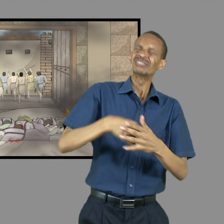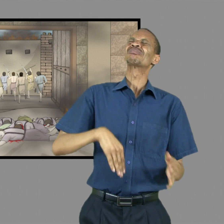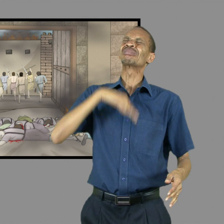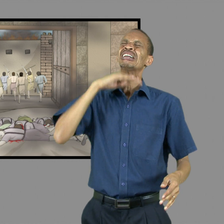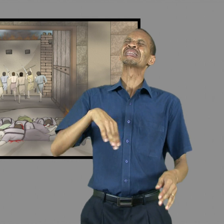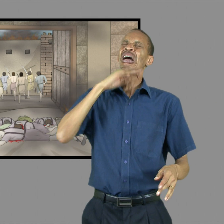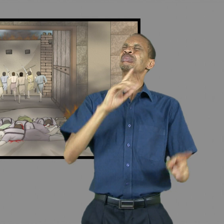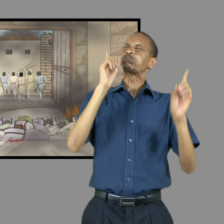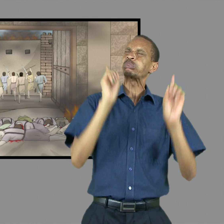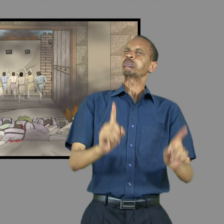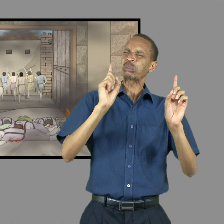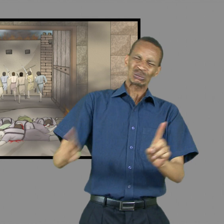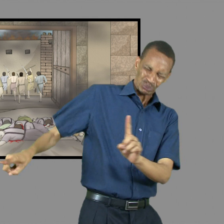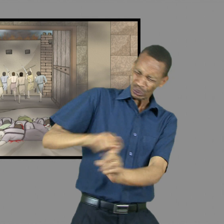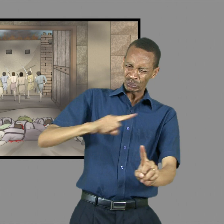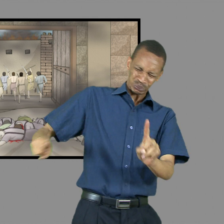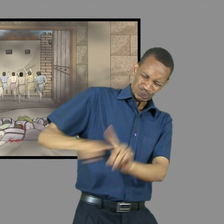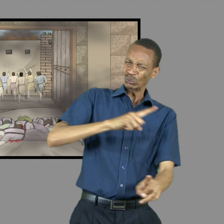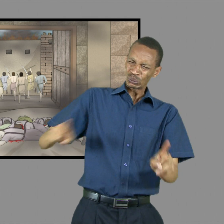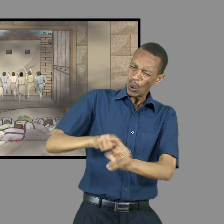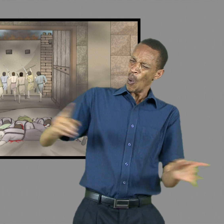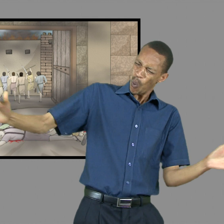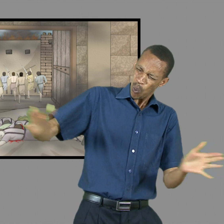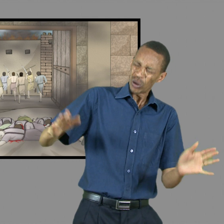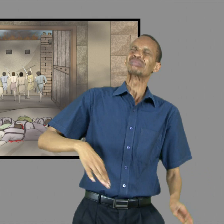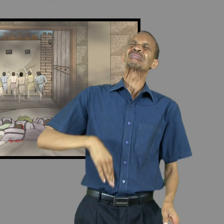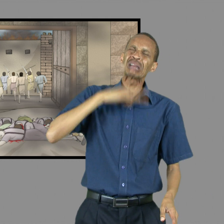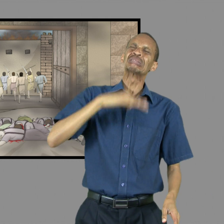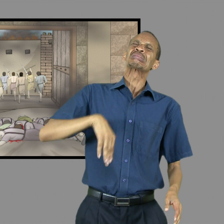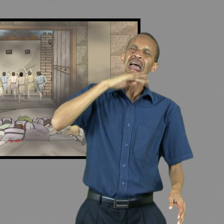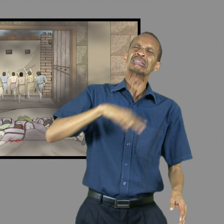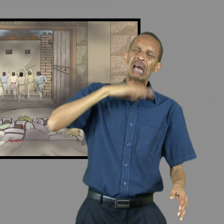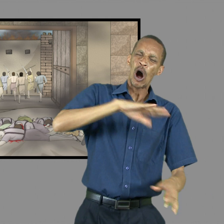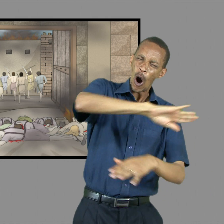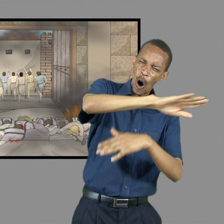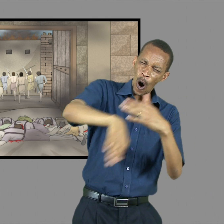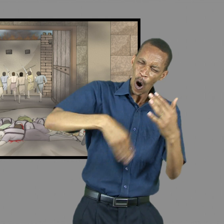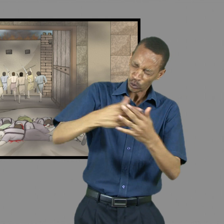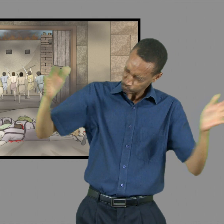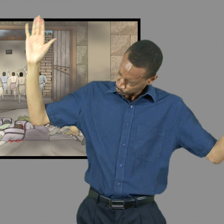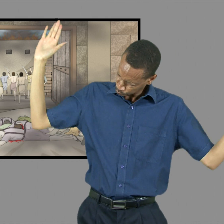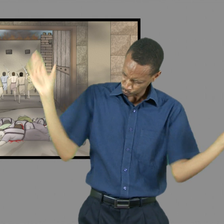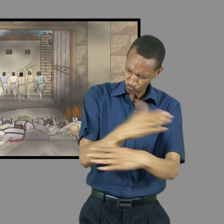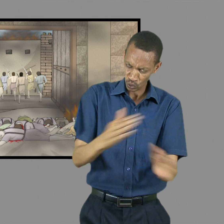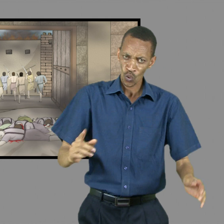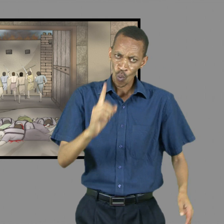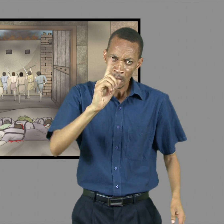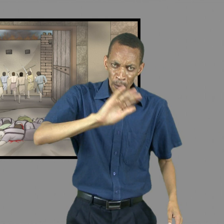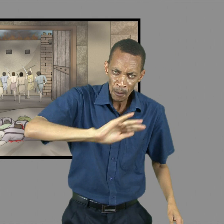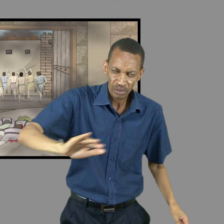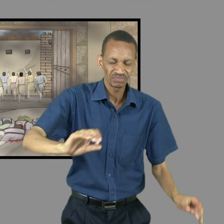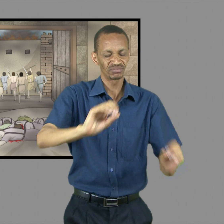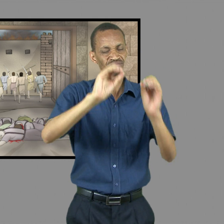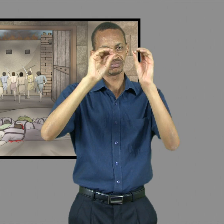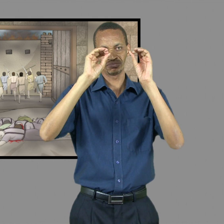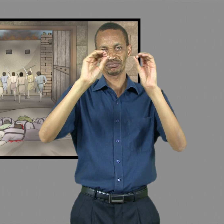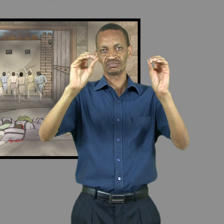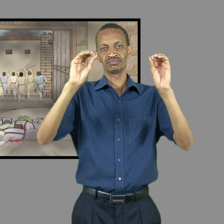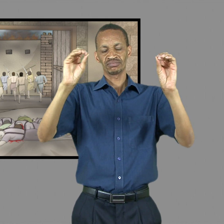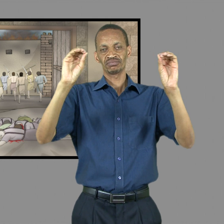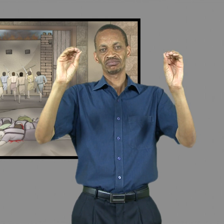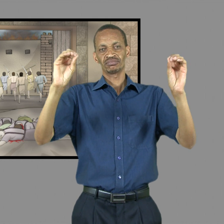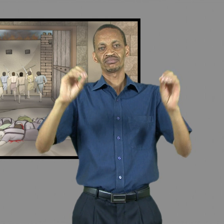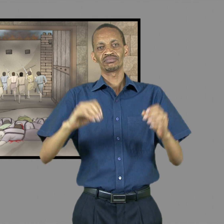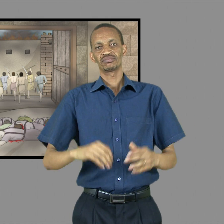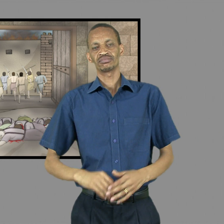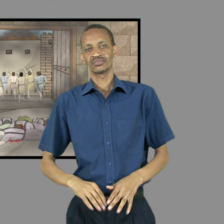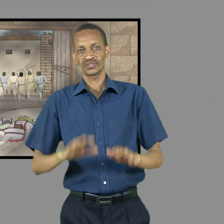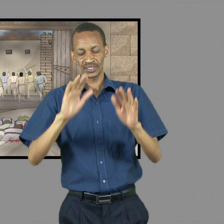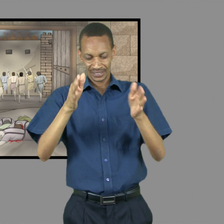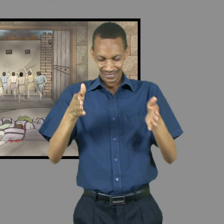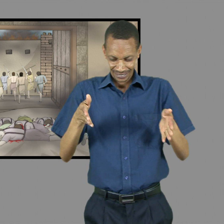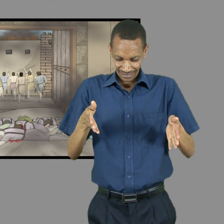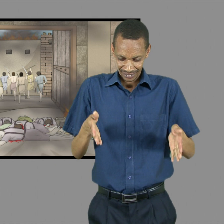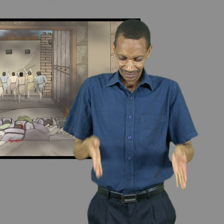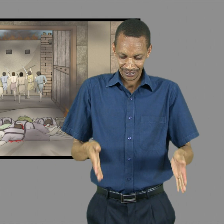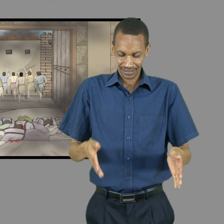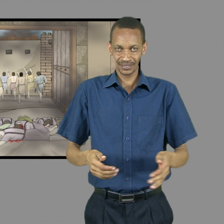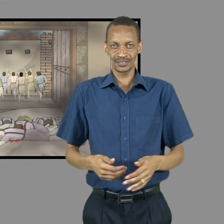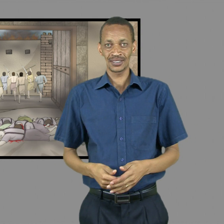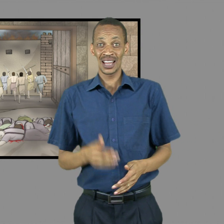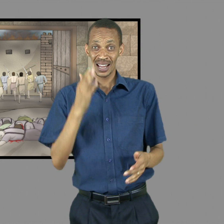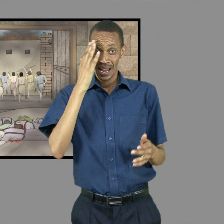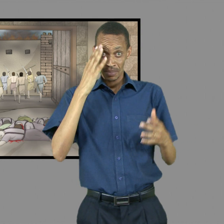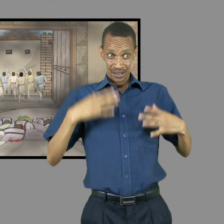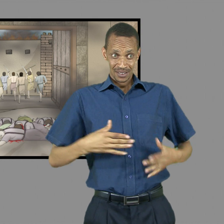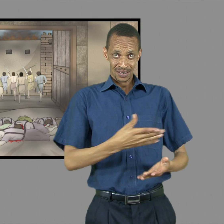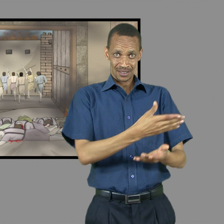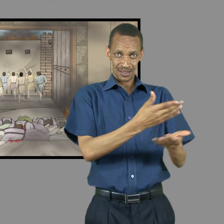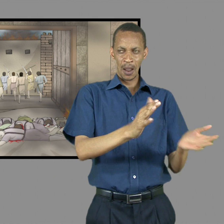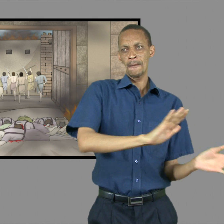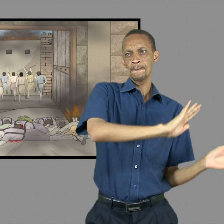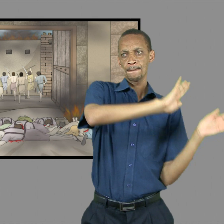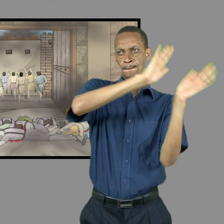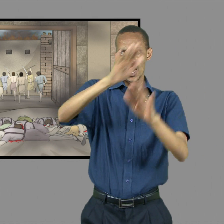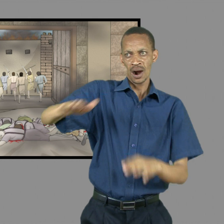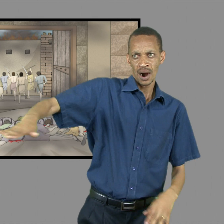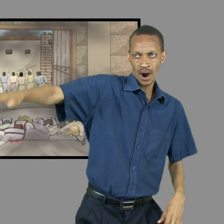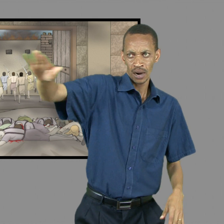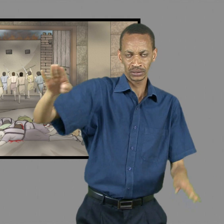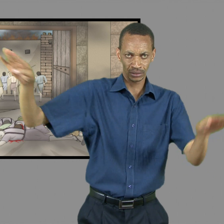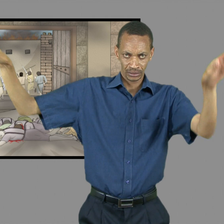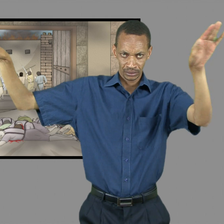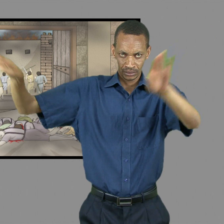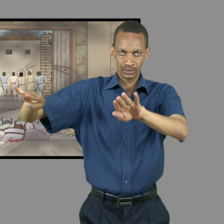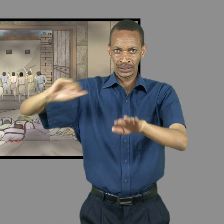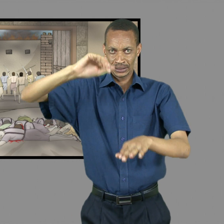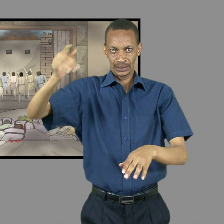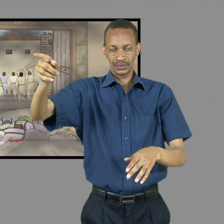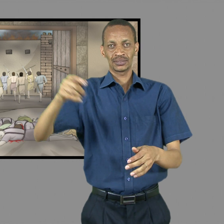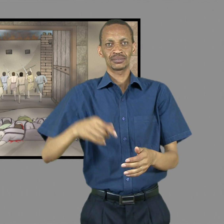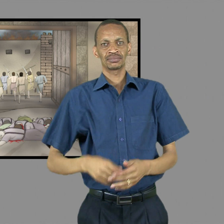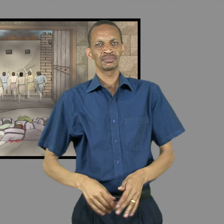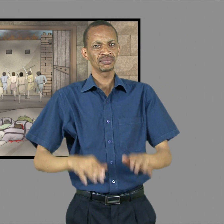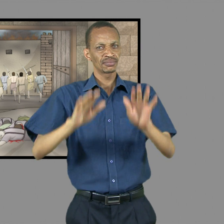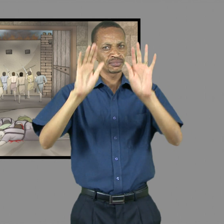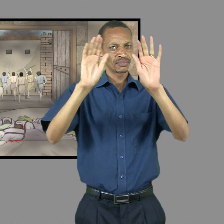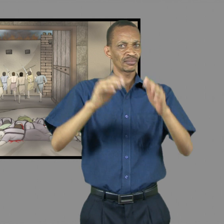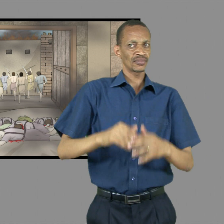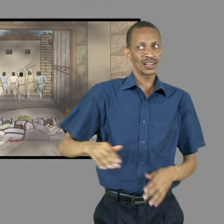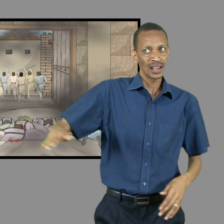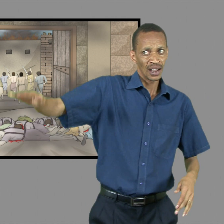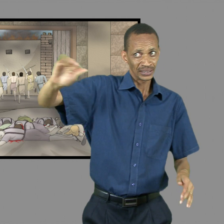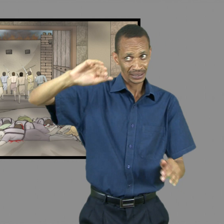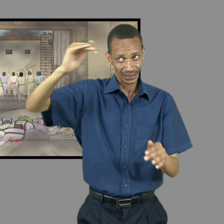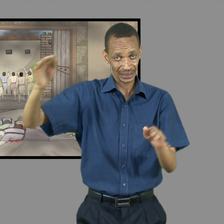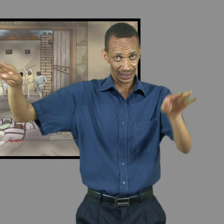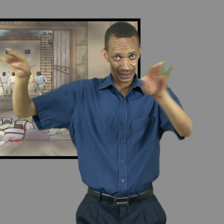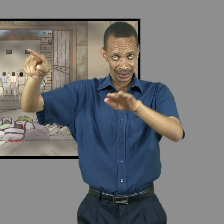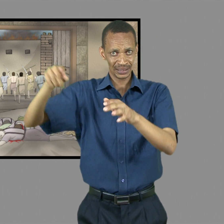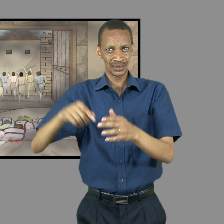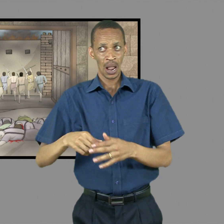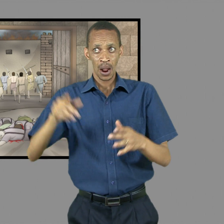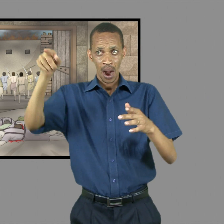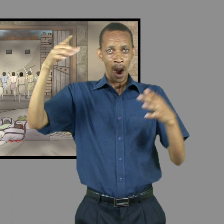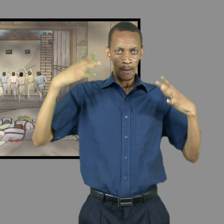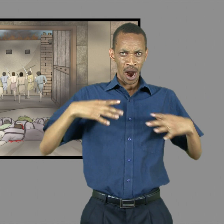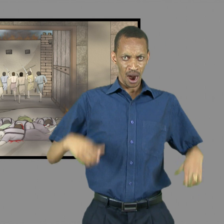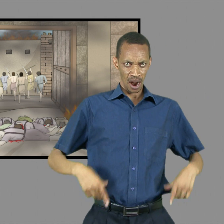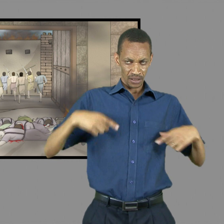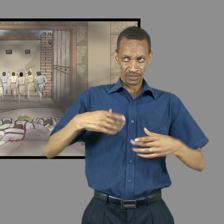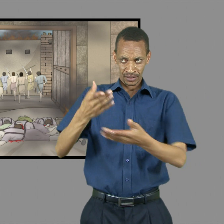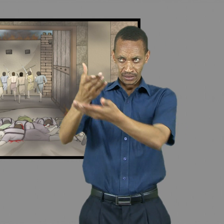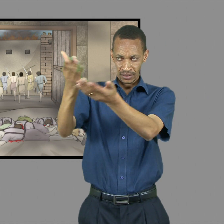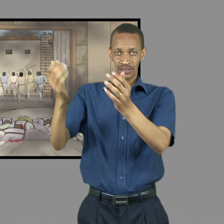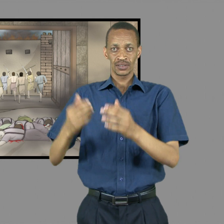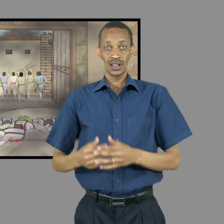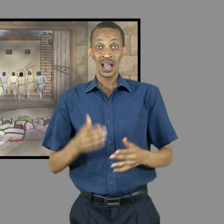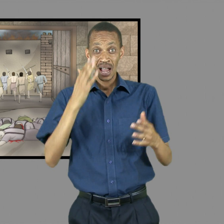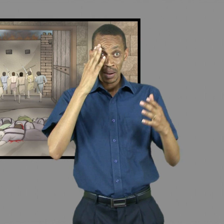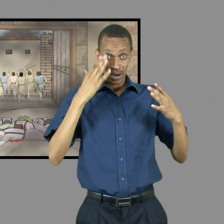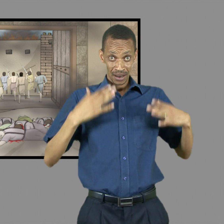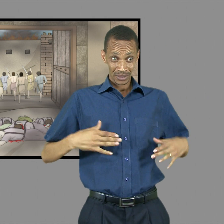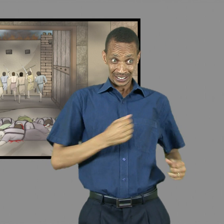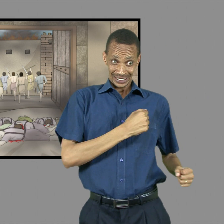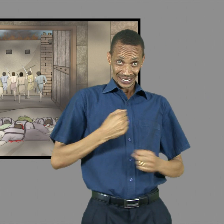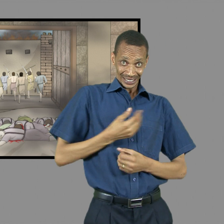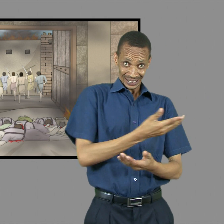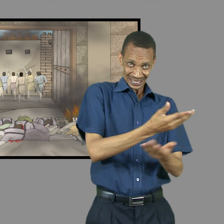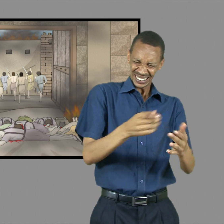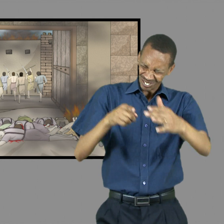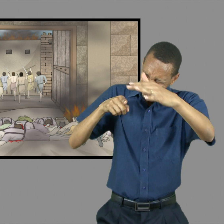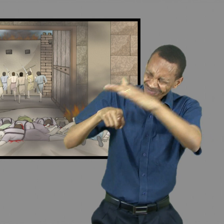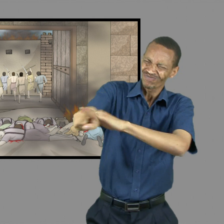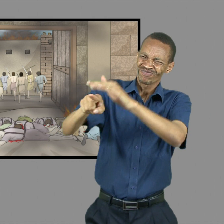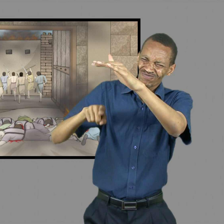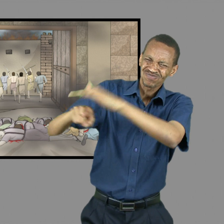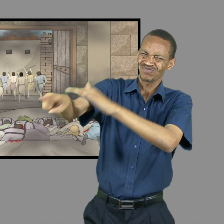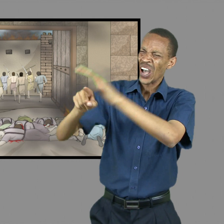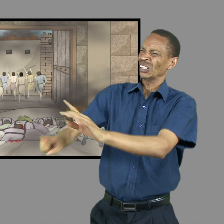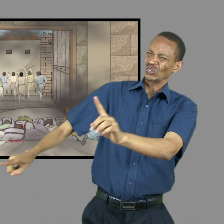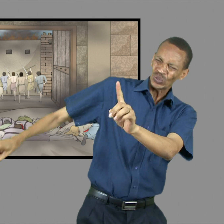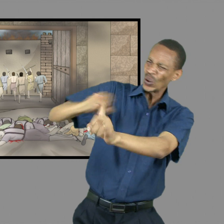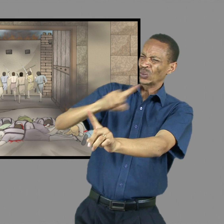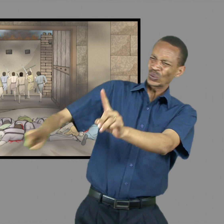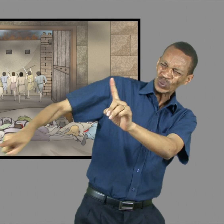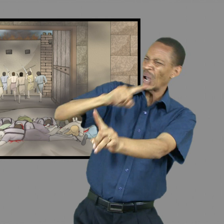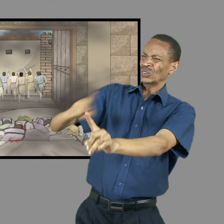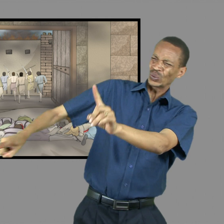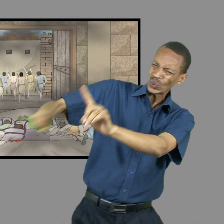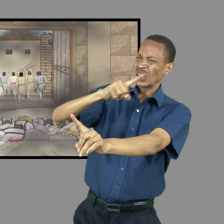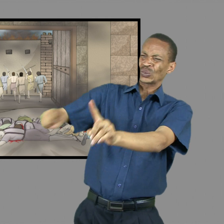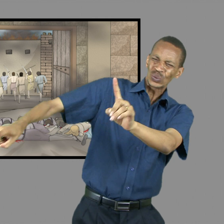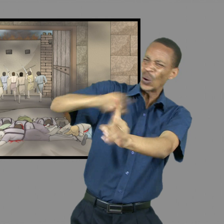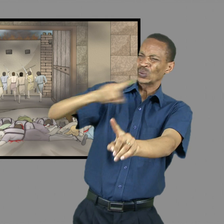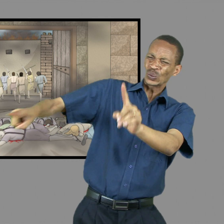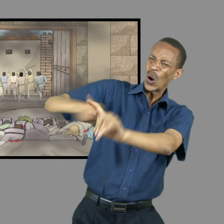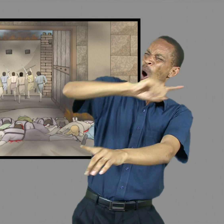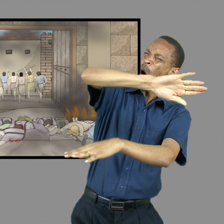Meanwhile, those in the ambush came out of the city against them, and the men of Ai were trapped between the Israelite forces on both sides. So Israel struck them down until no survivor or fugitive remained.